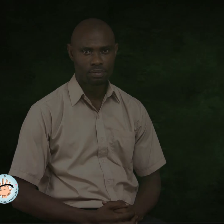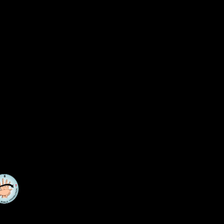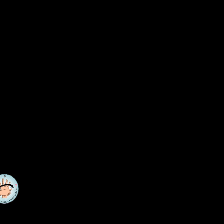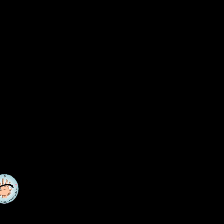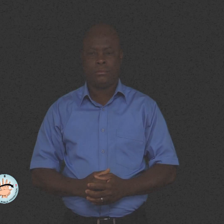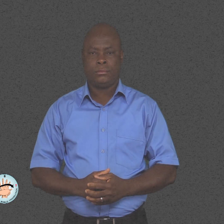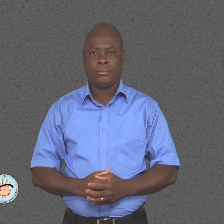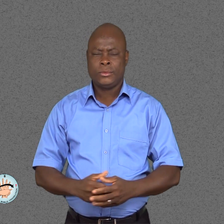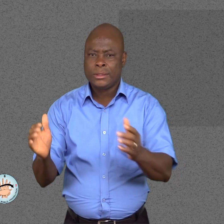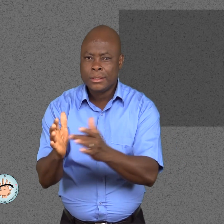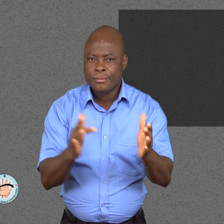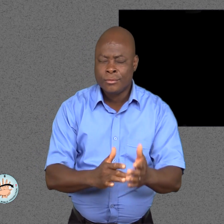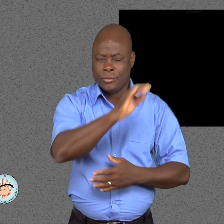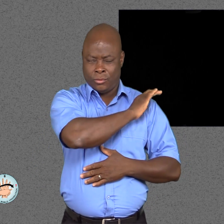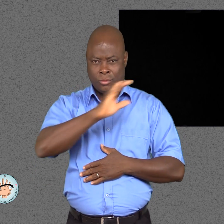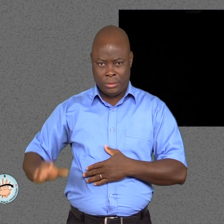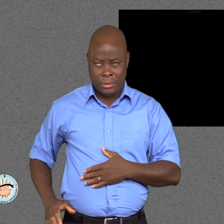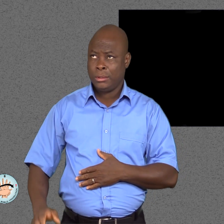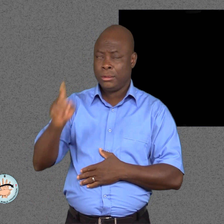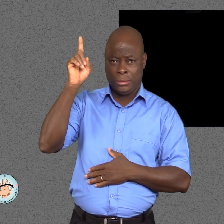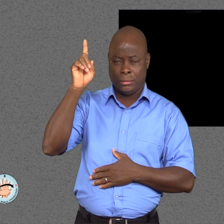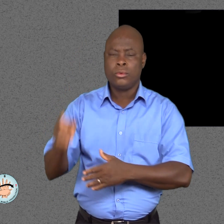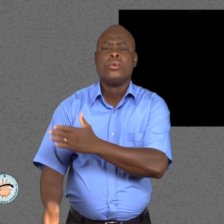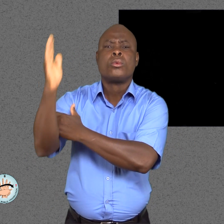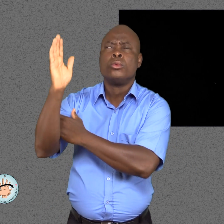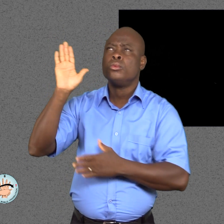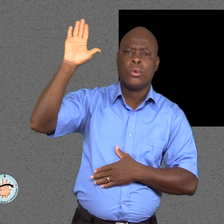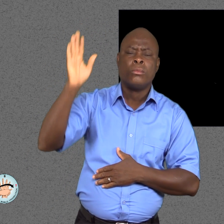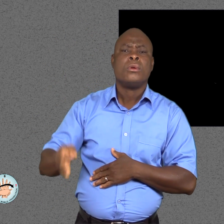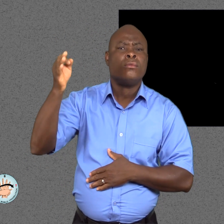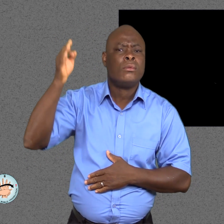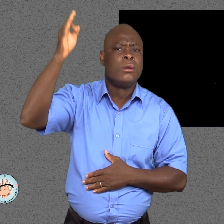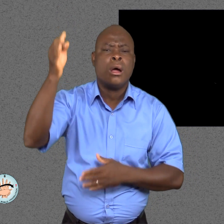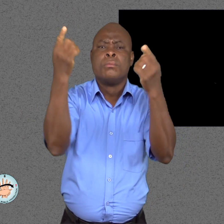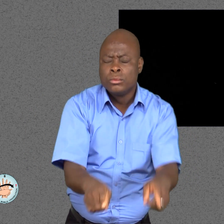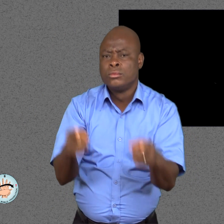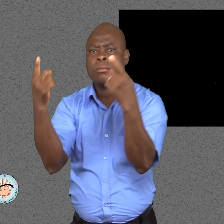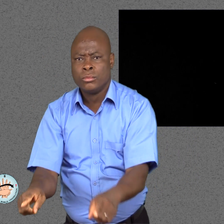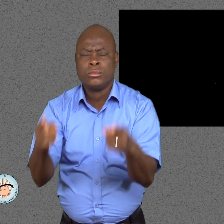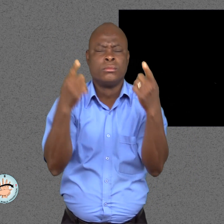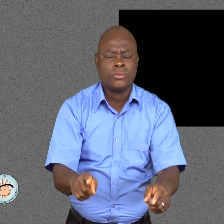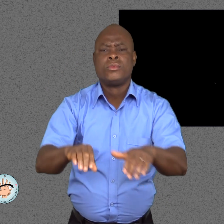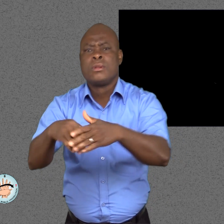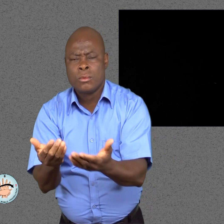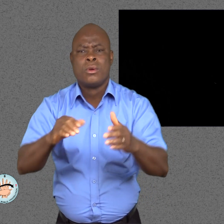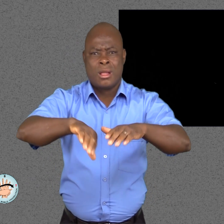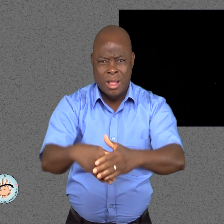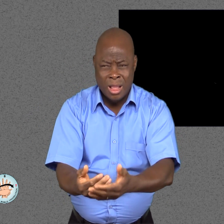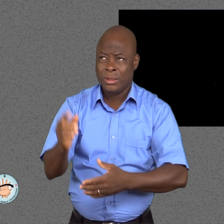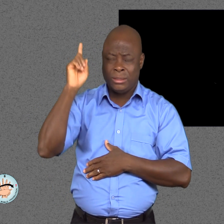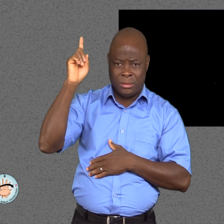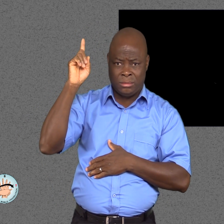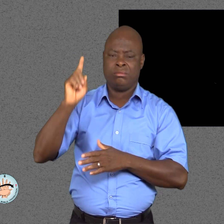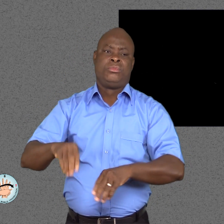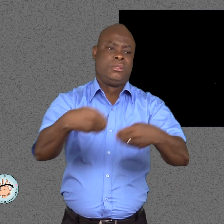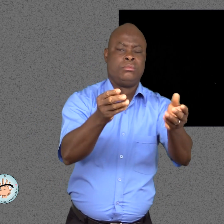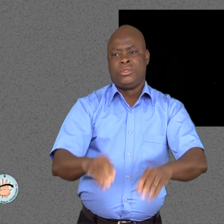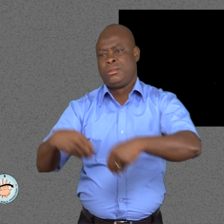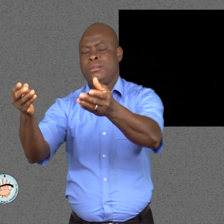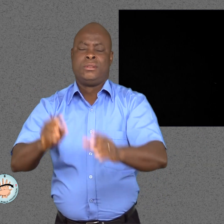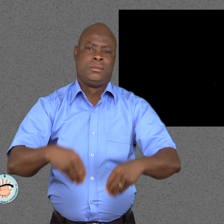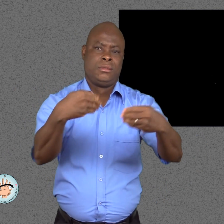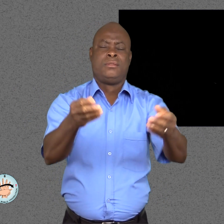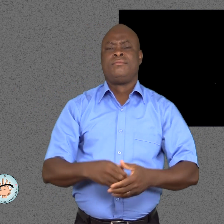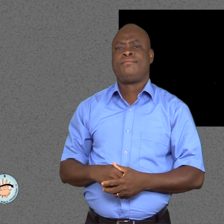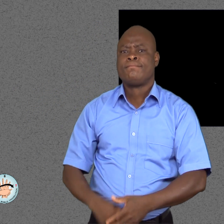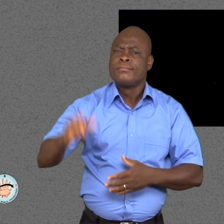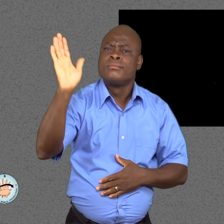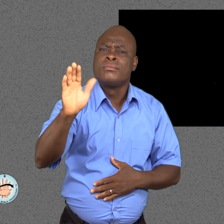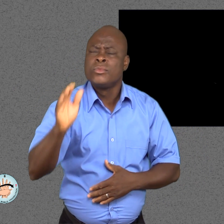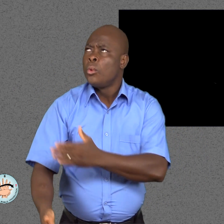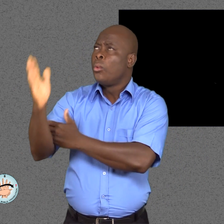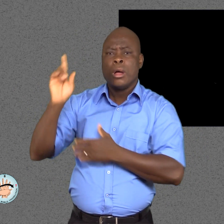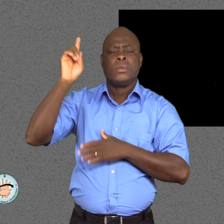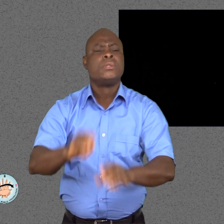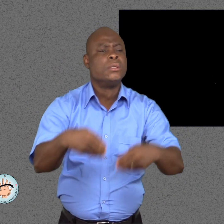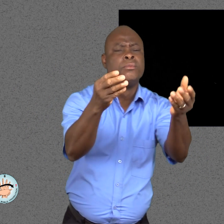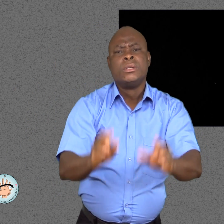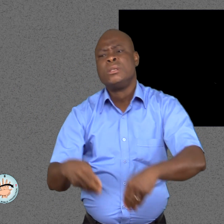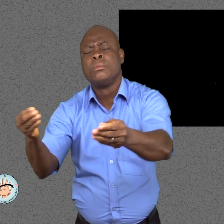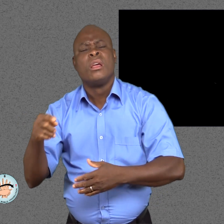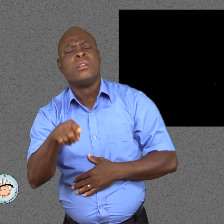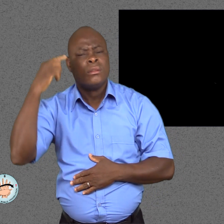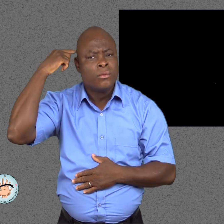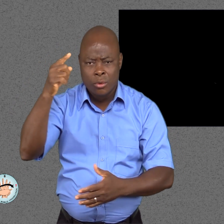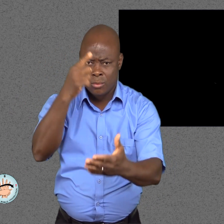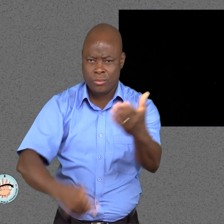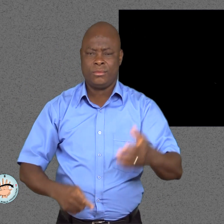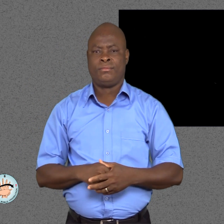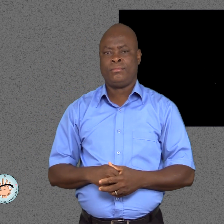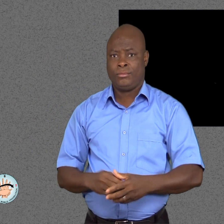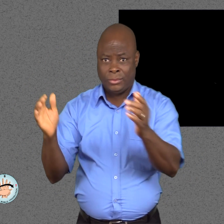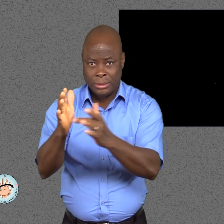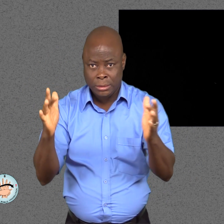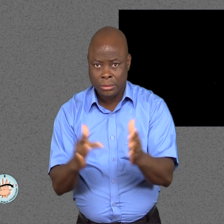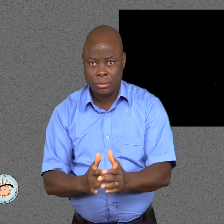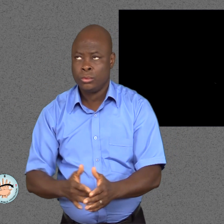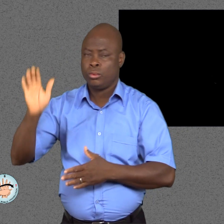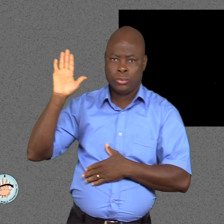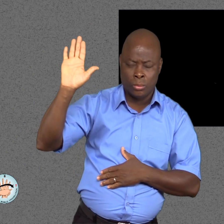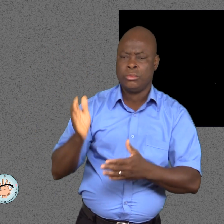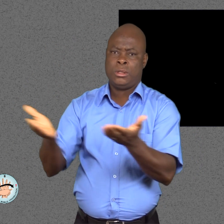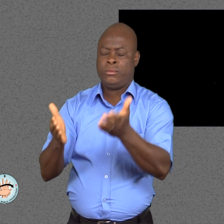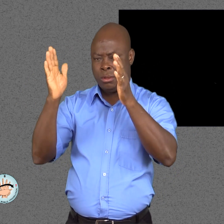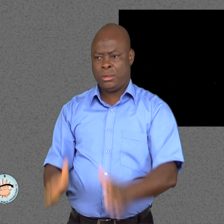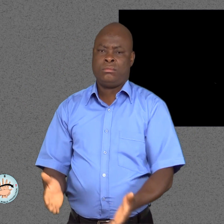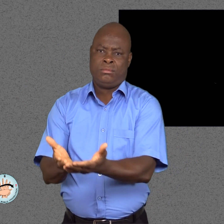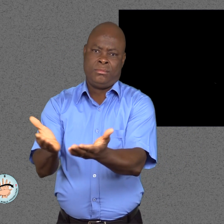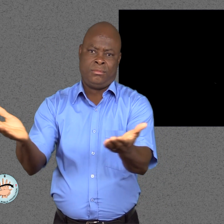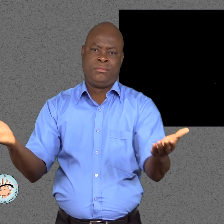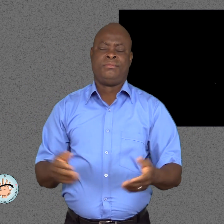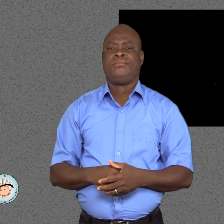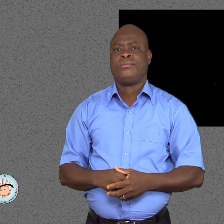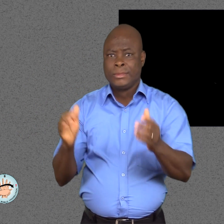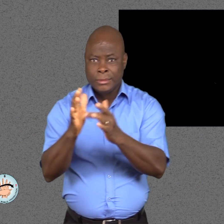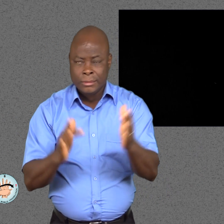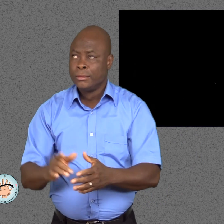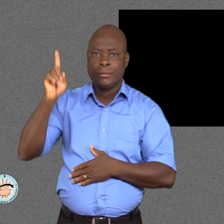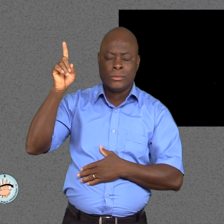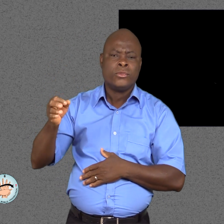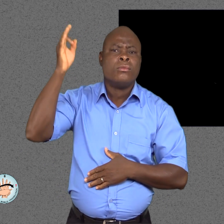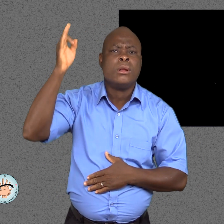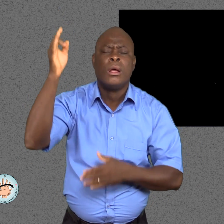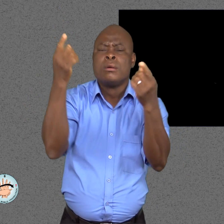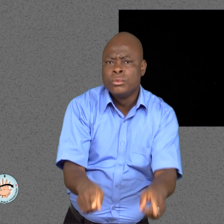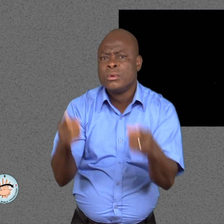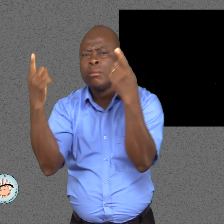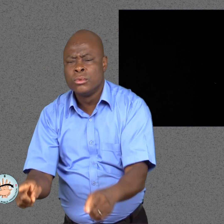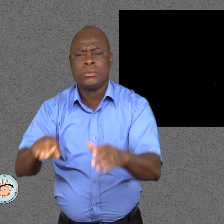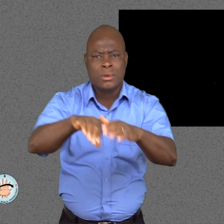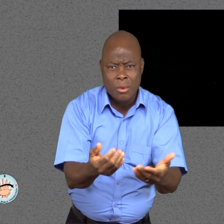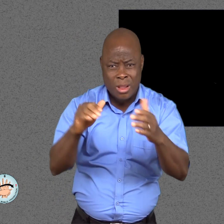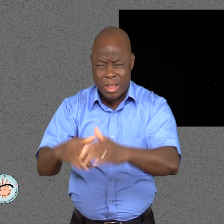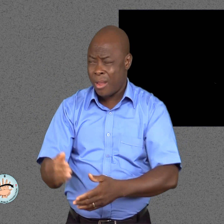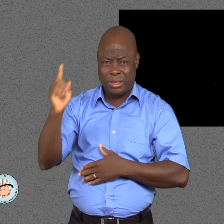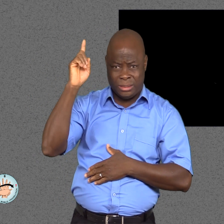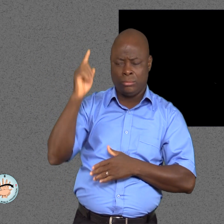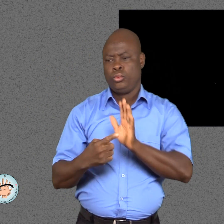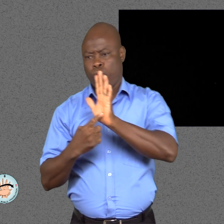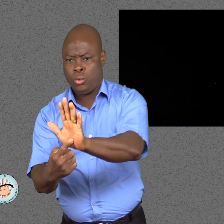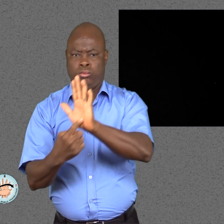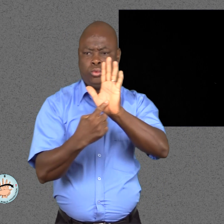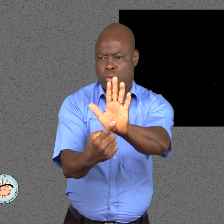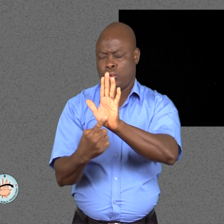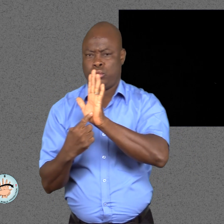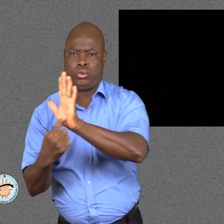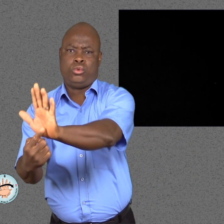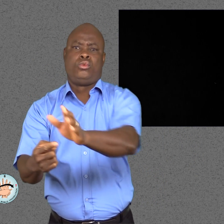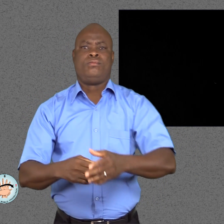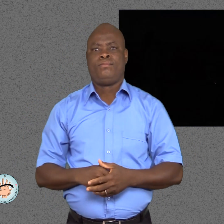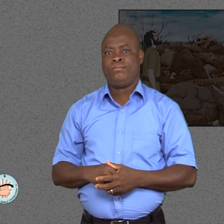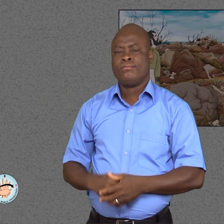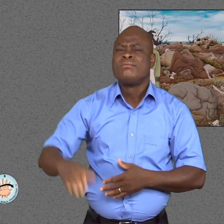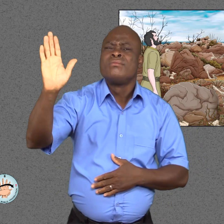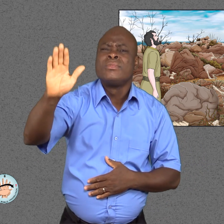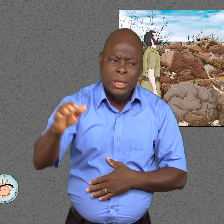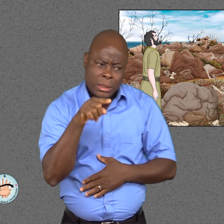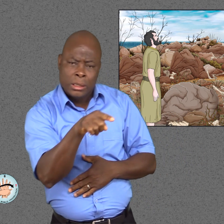This is the revelation of Jesus Christ, which God gave Him to show His servants what must soon come to pass.